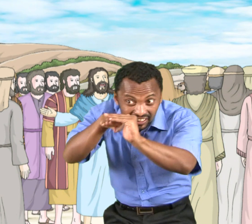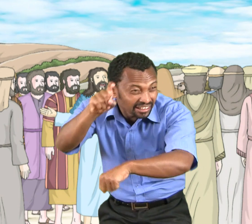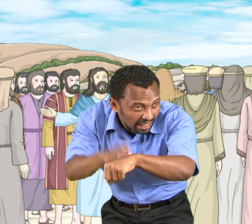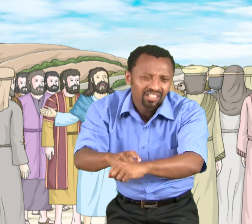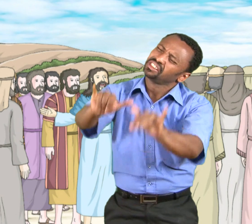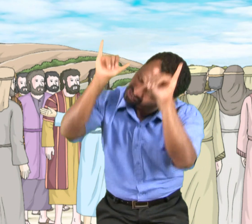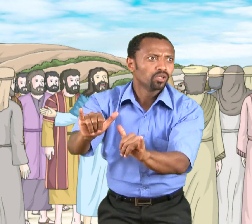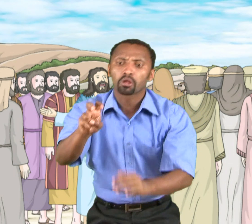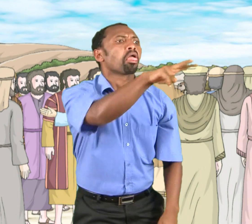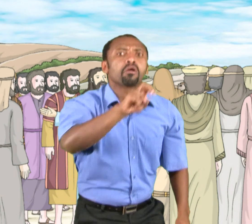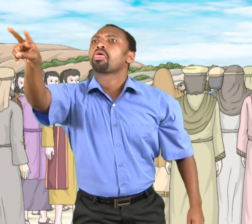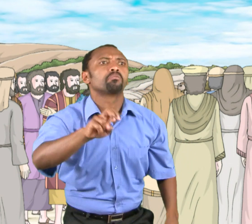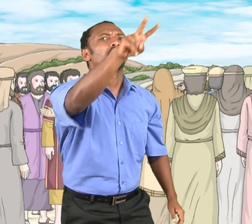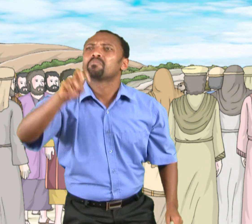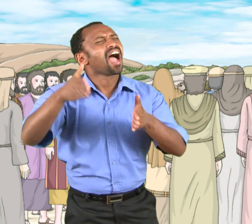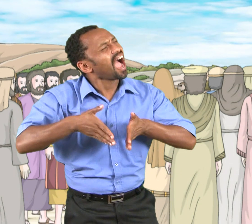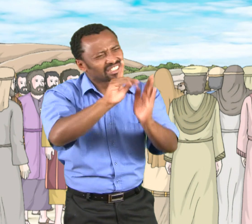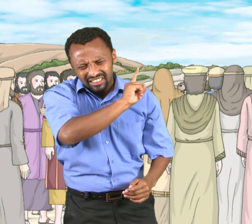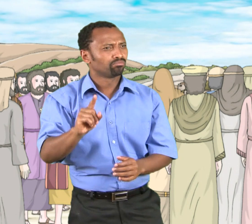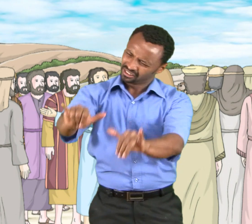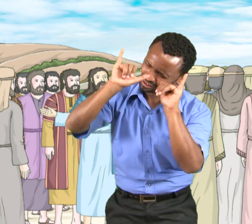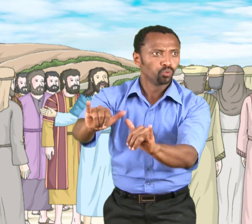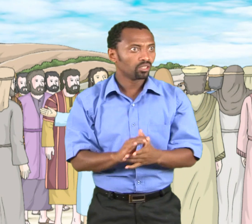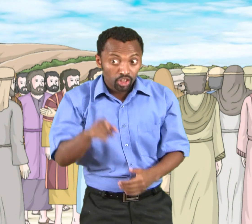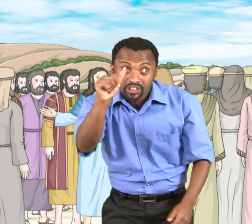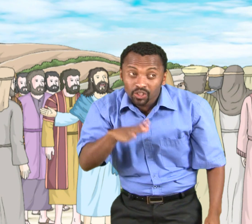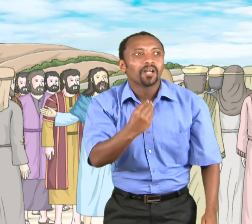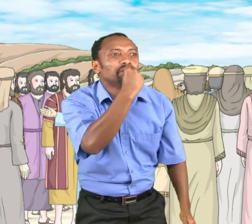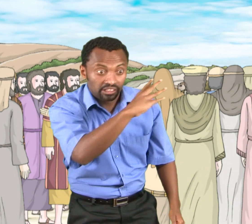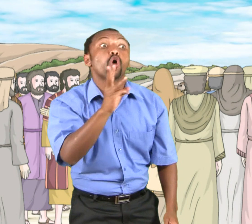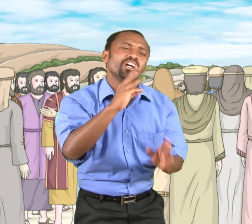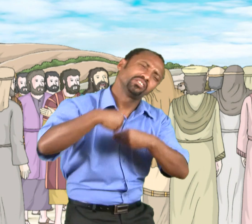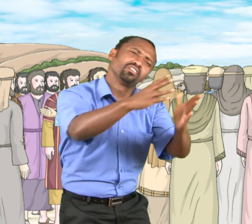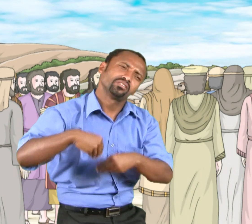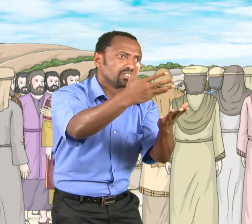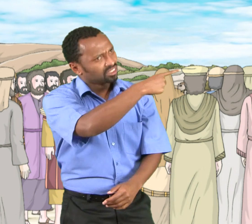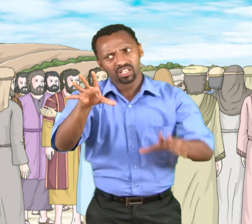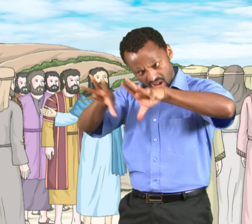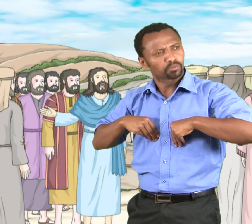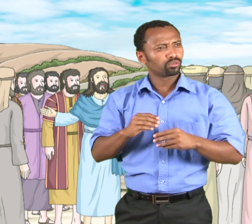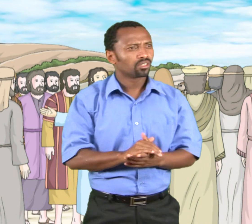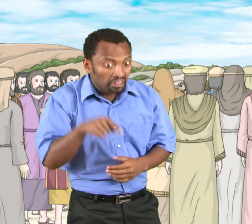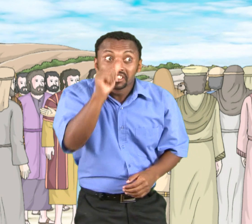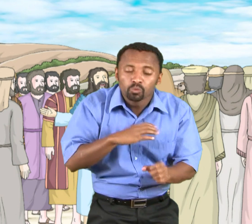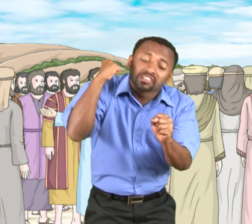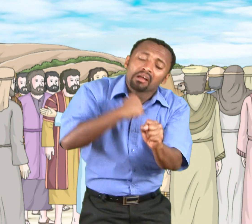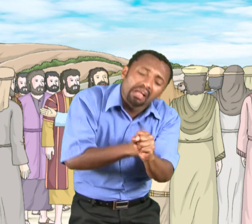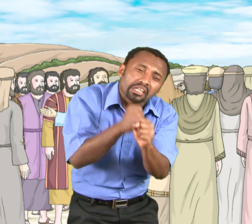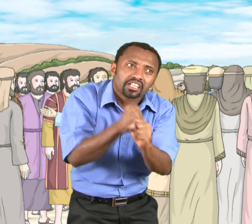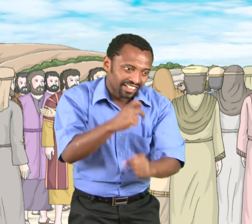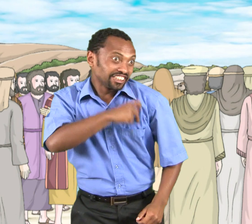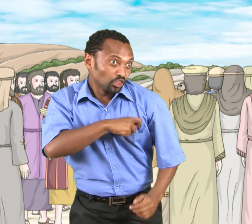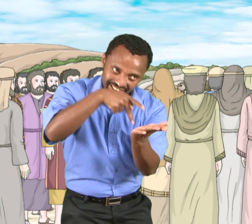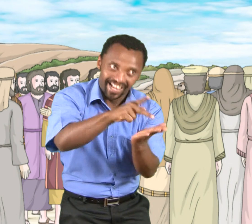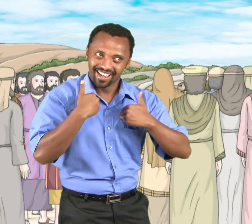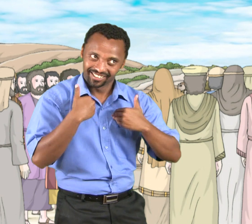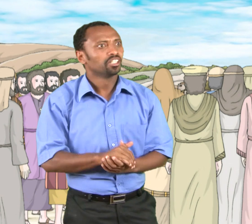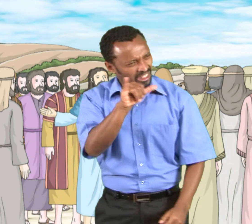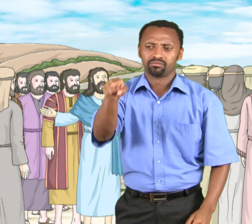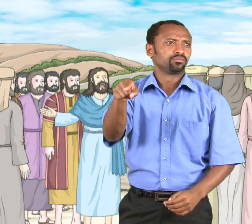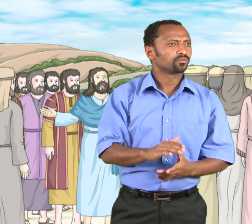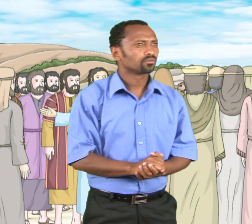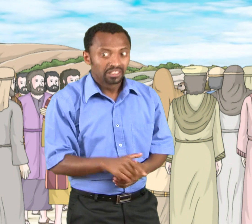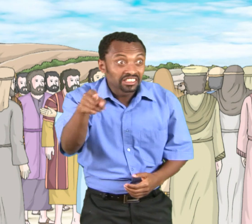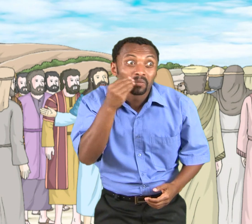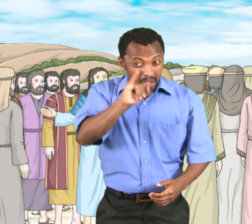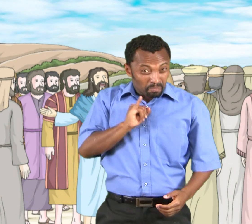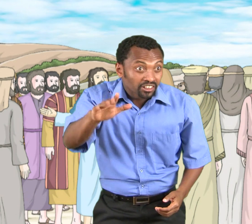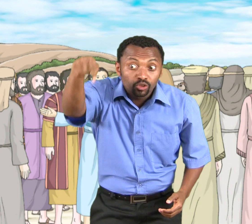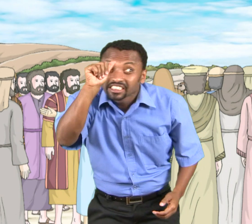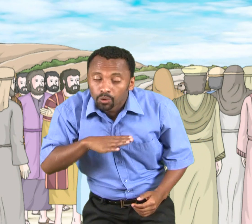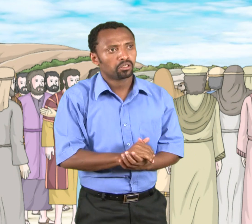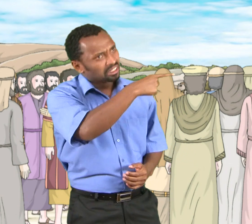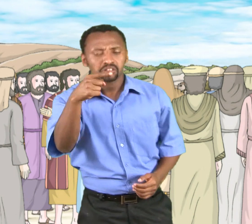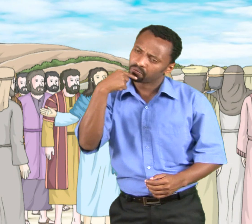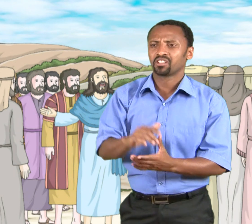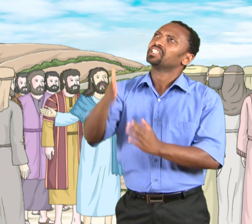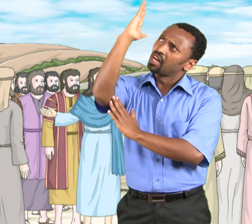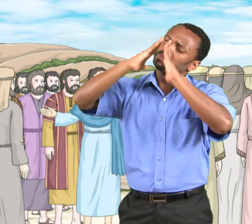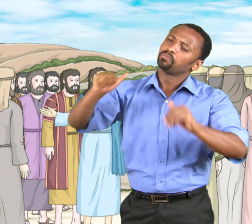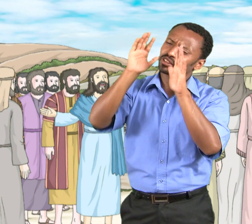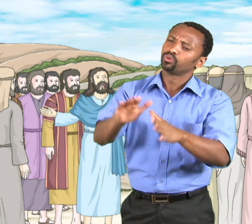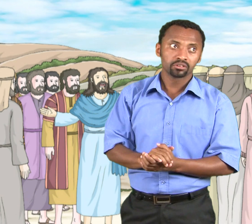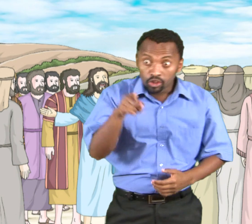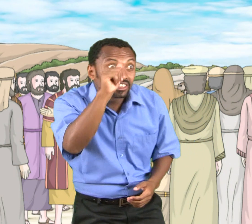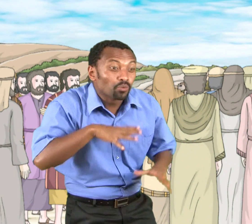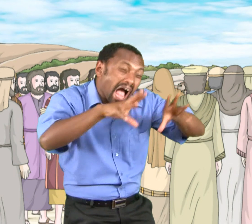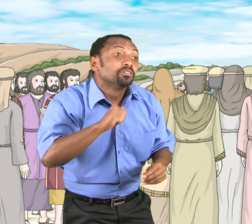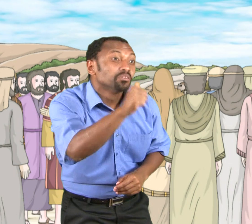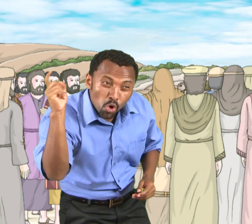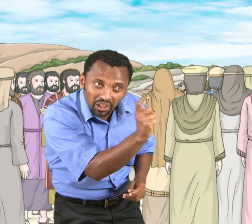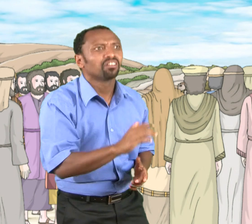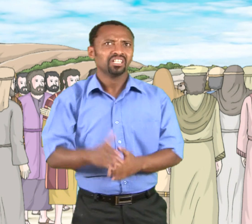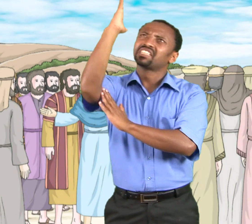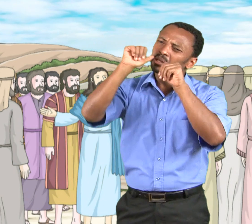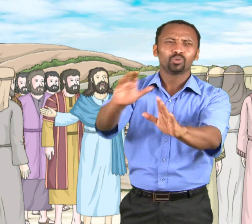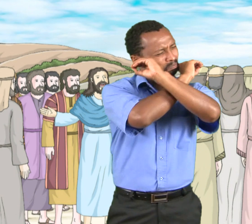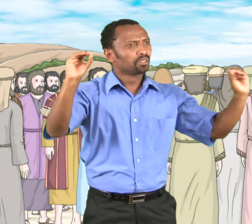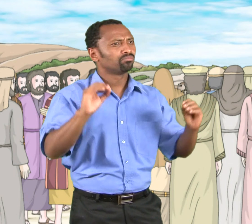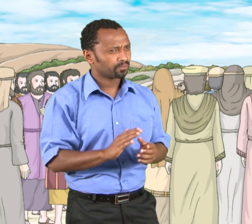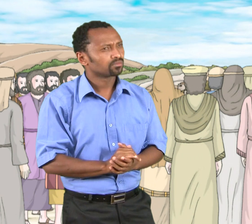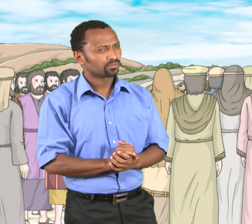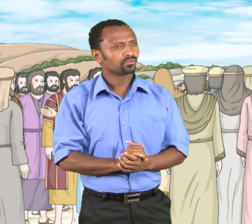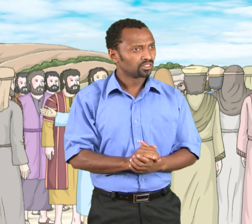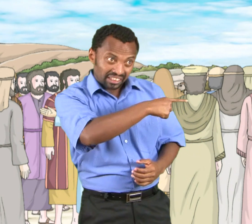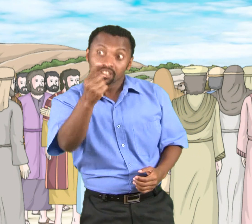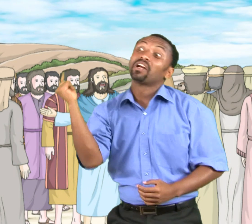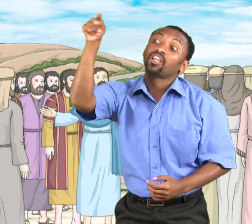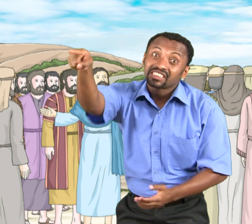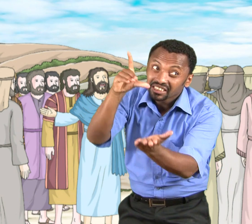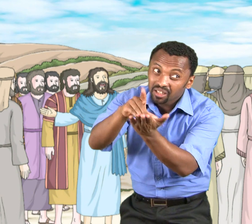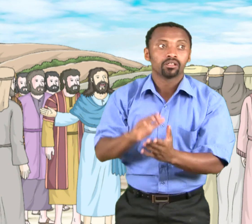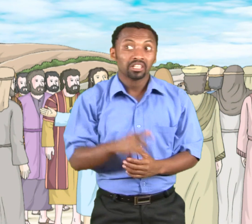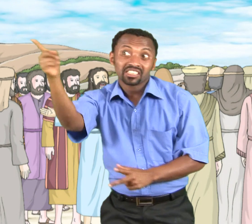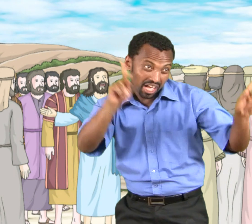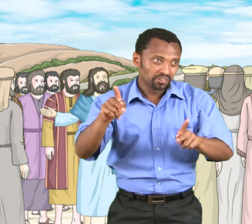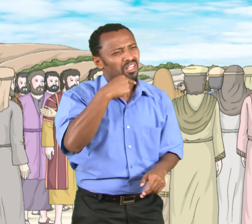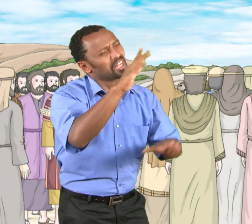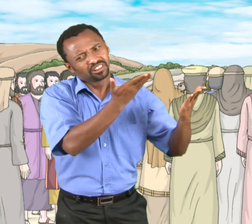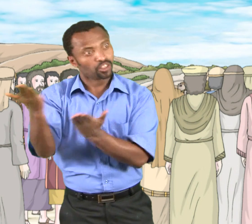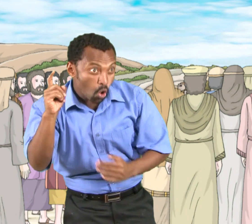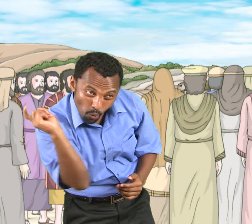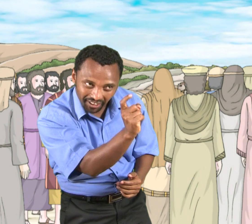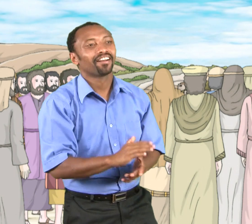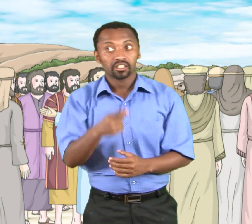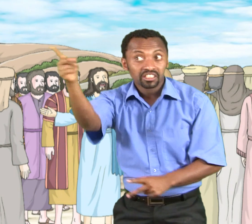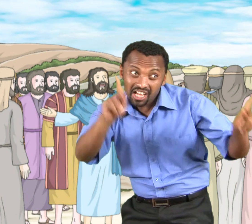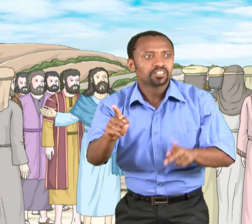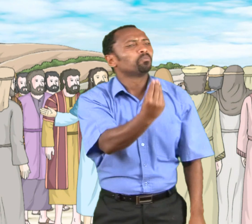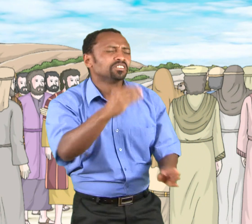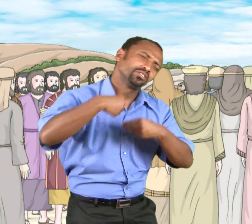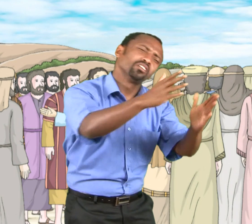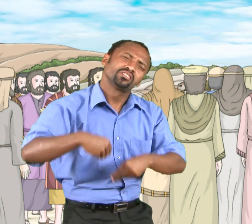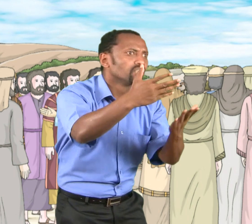For the worker is worthy of his wages. Do not move around from house to house. If you enter a town and they welcome you, eat whatever is set before you.